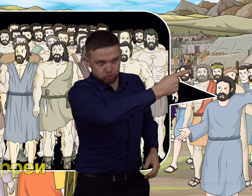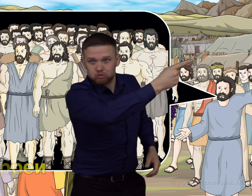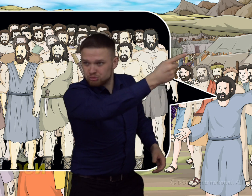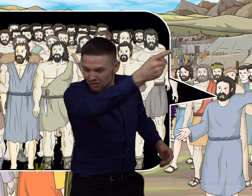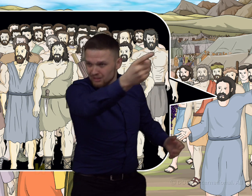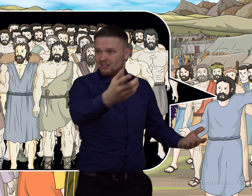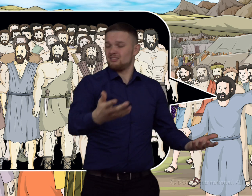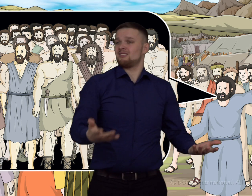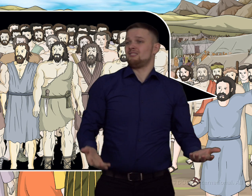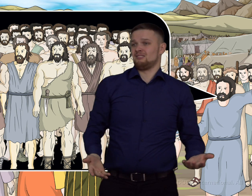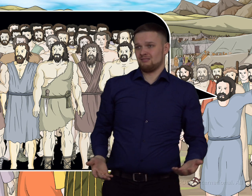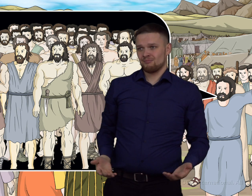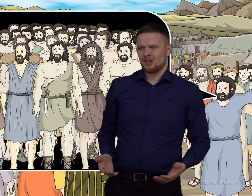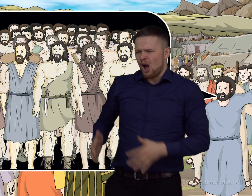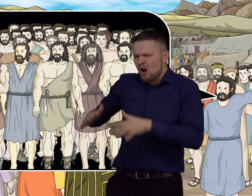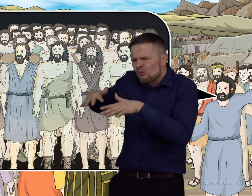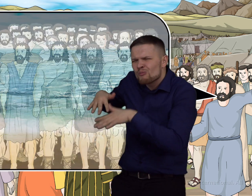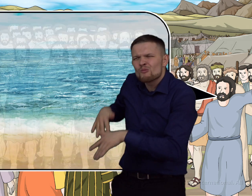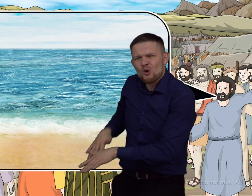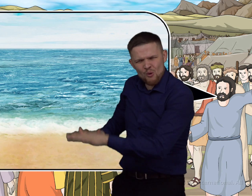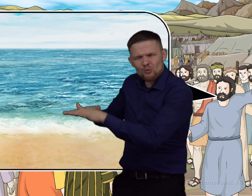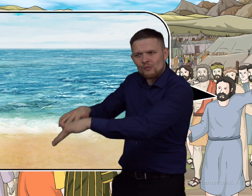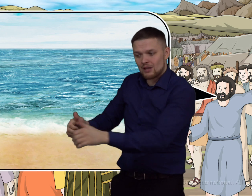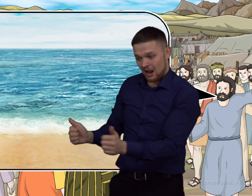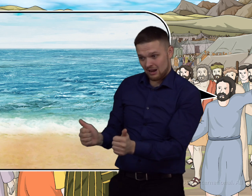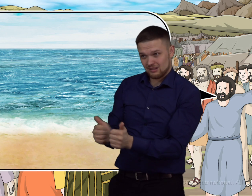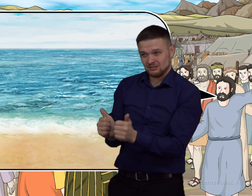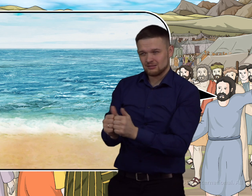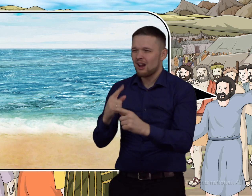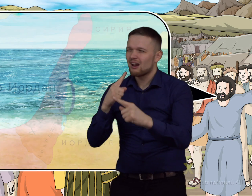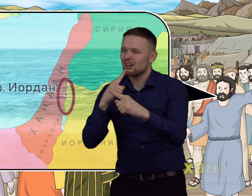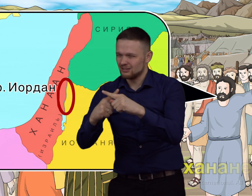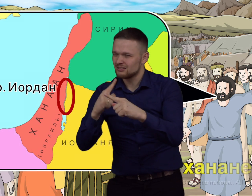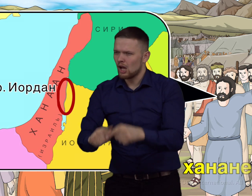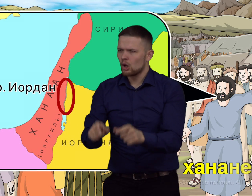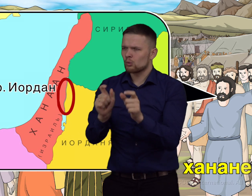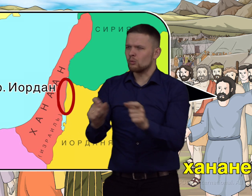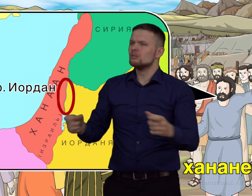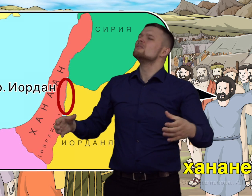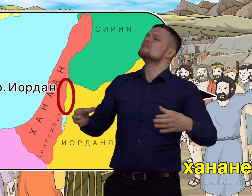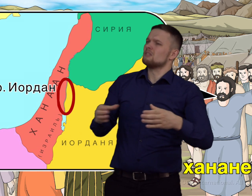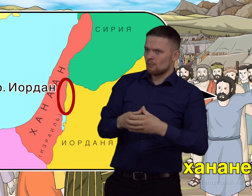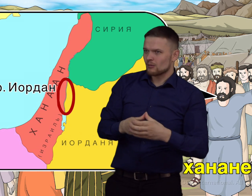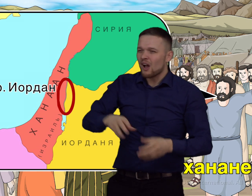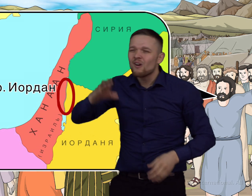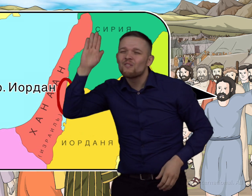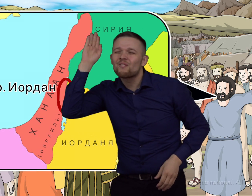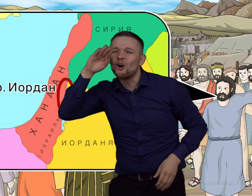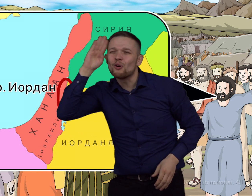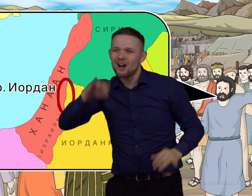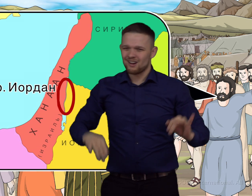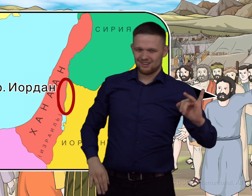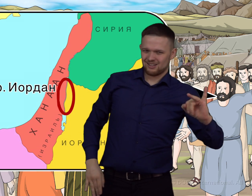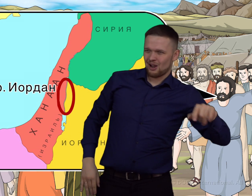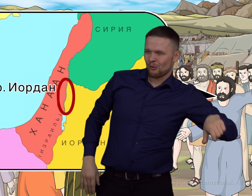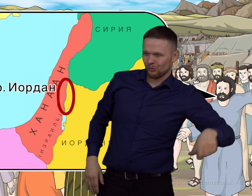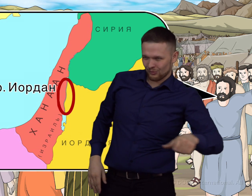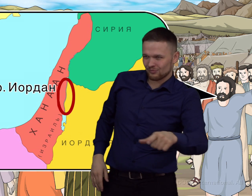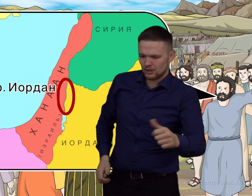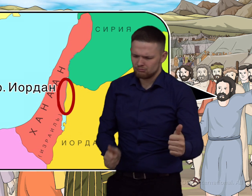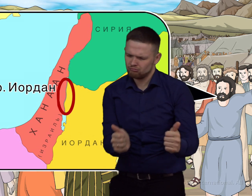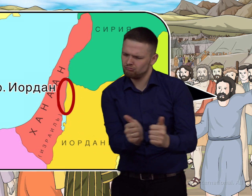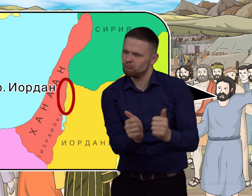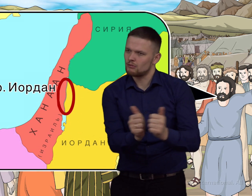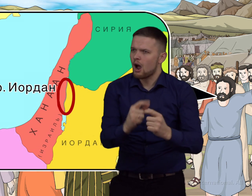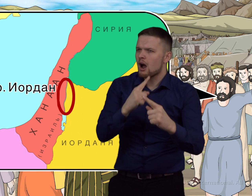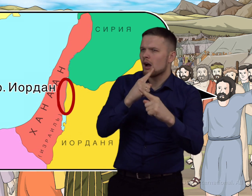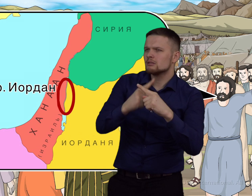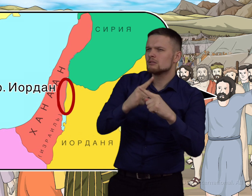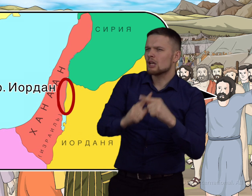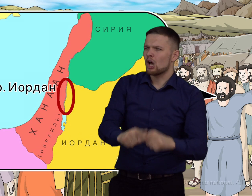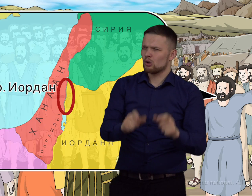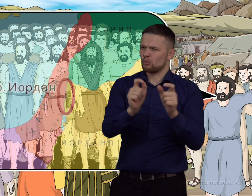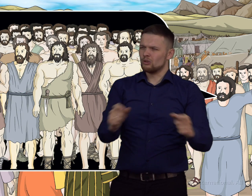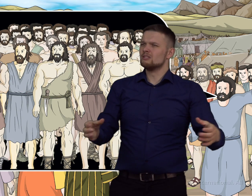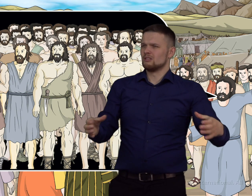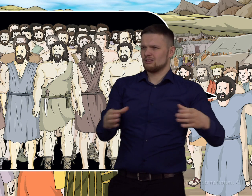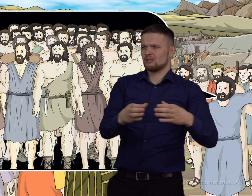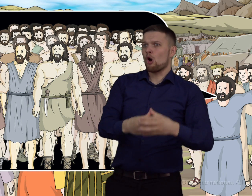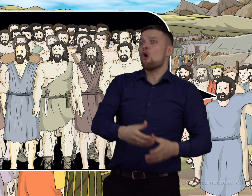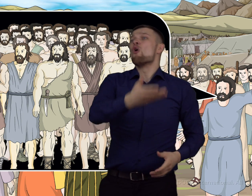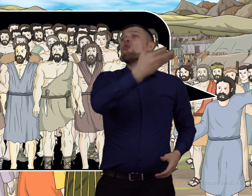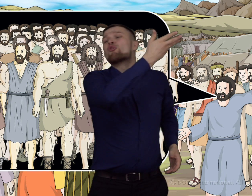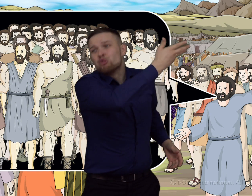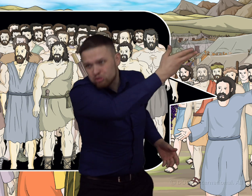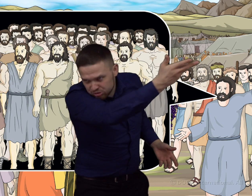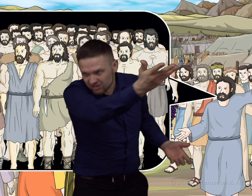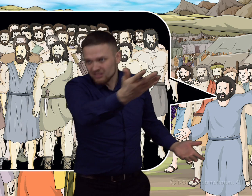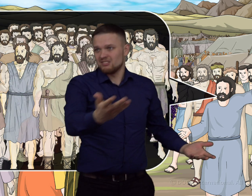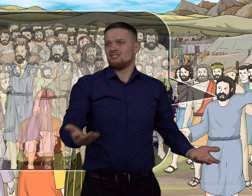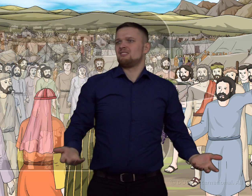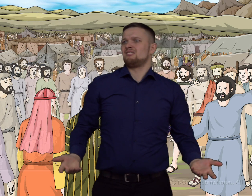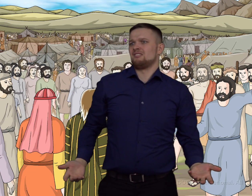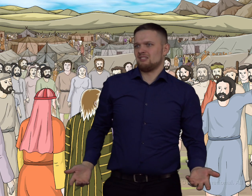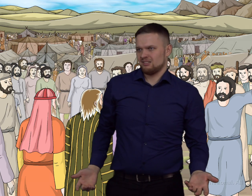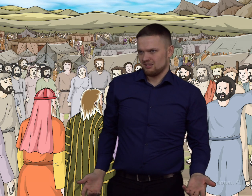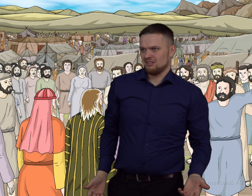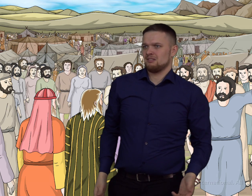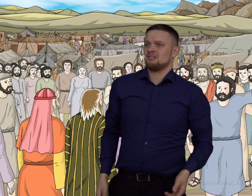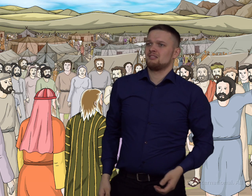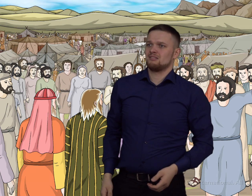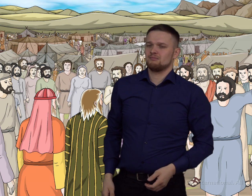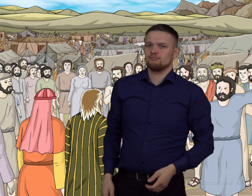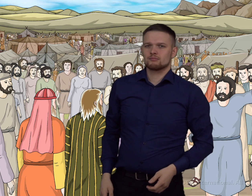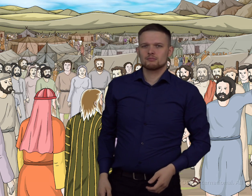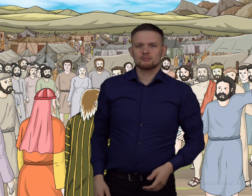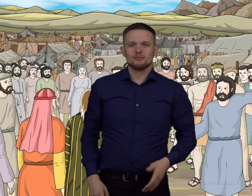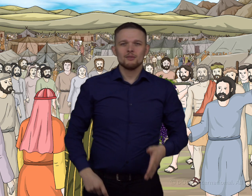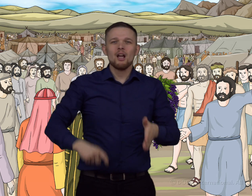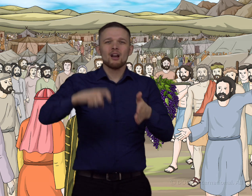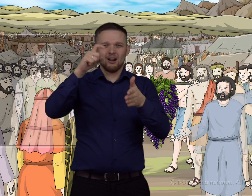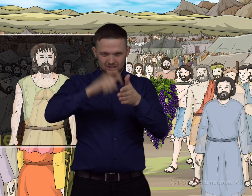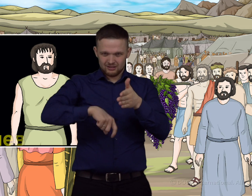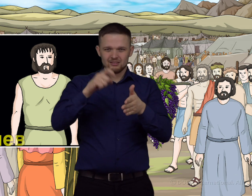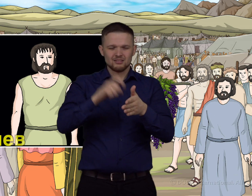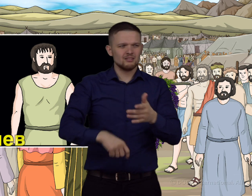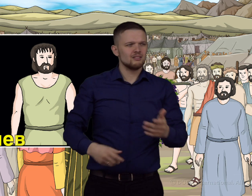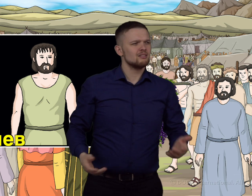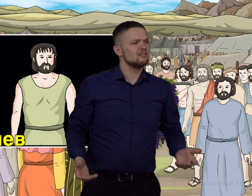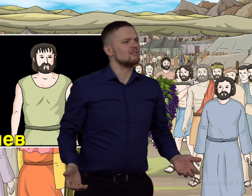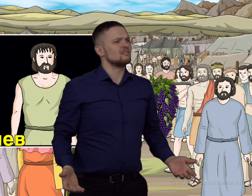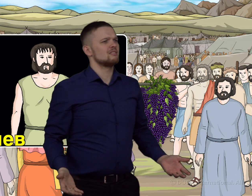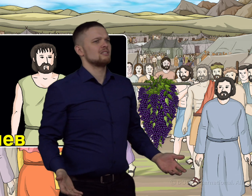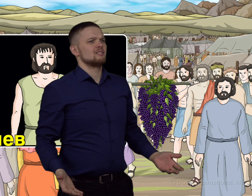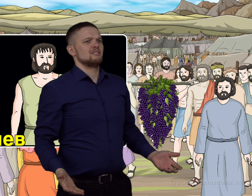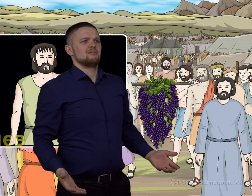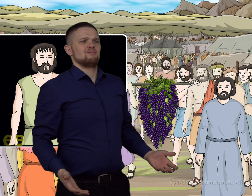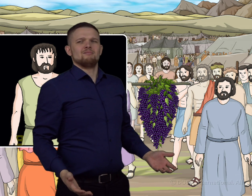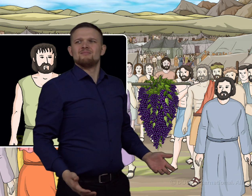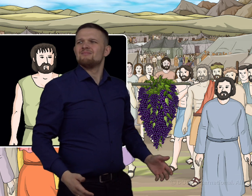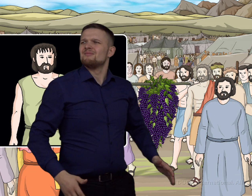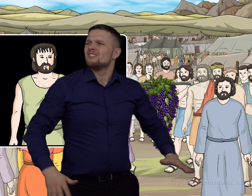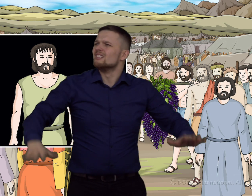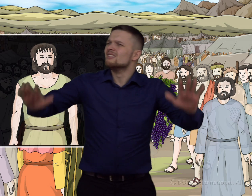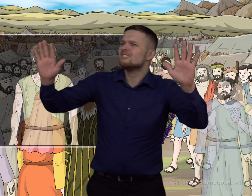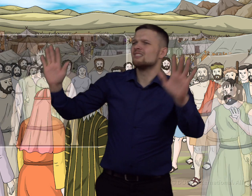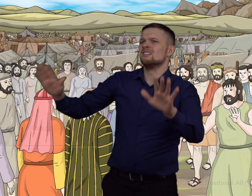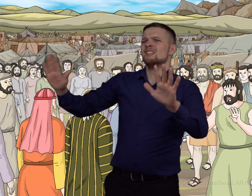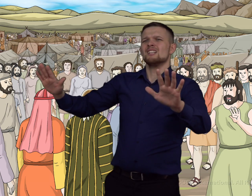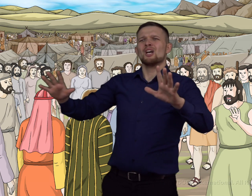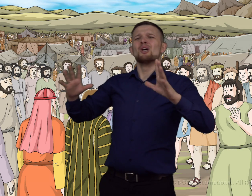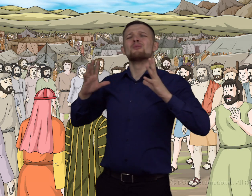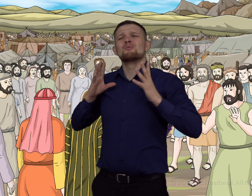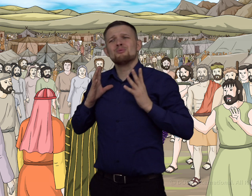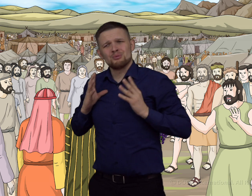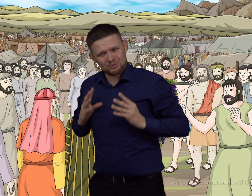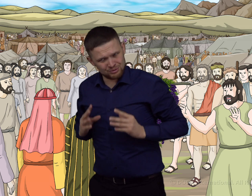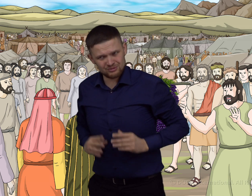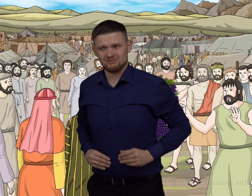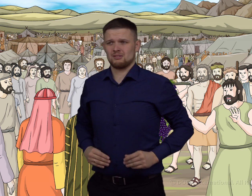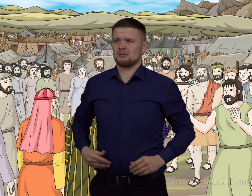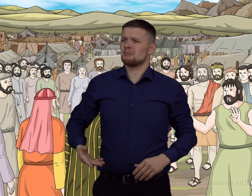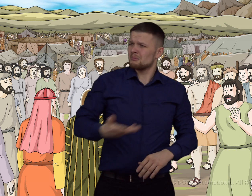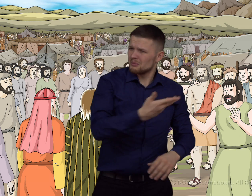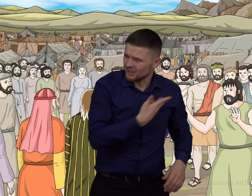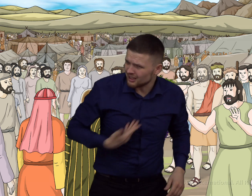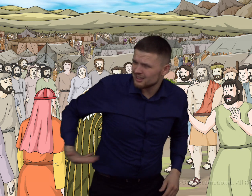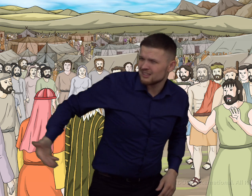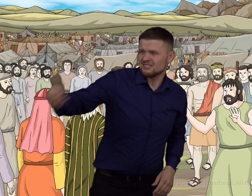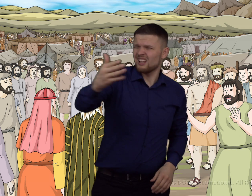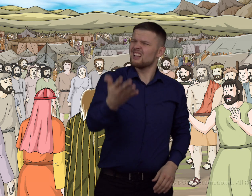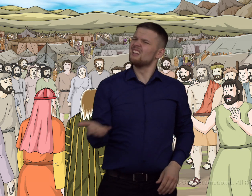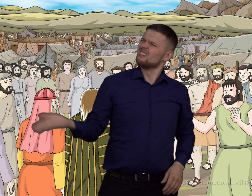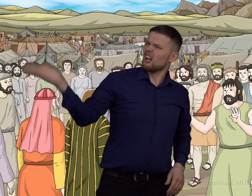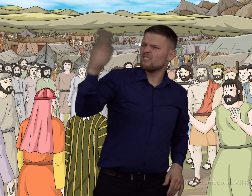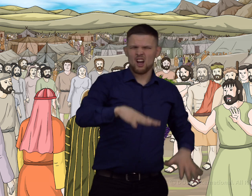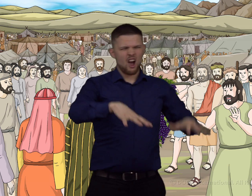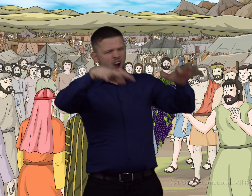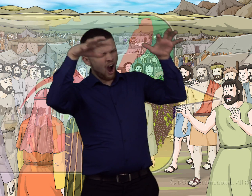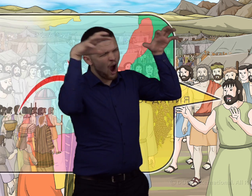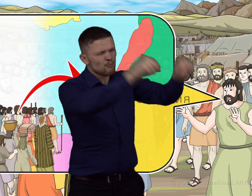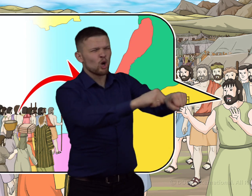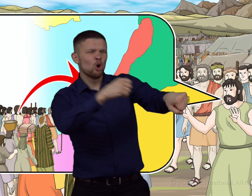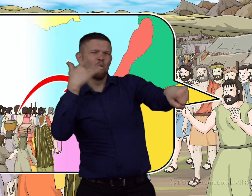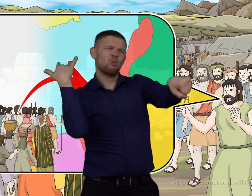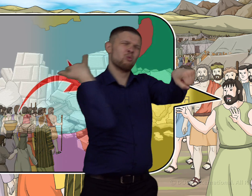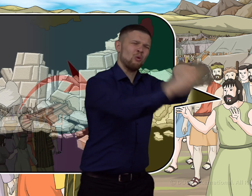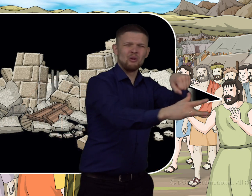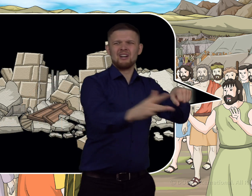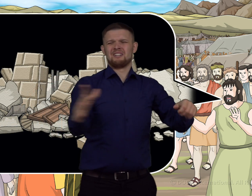and the Canaanites live by the sea and along the Jordan.” Then Caleb quieted the people before Moses and said, “We must go up and take possession of the land, for we can certainly conquer it!”